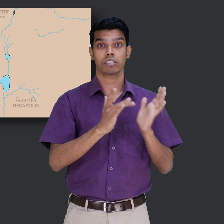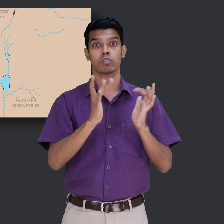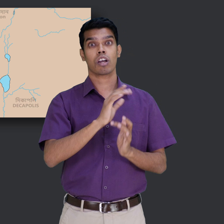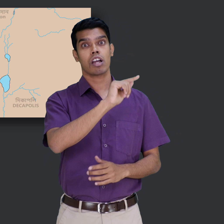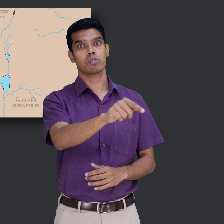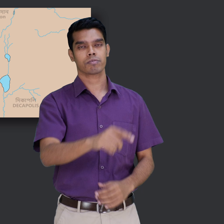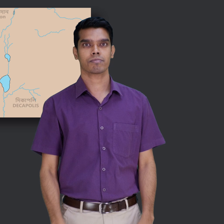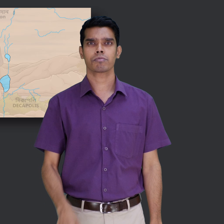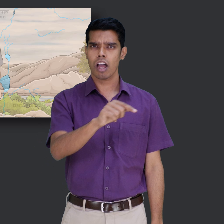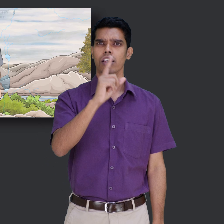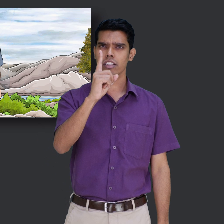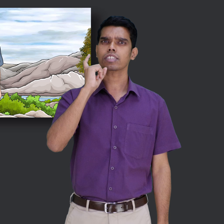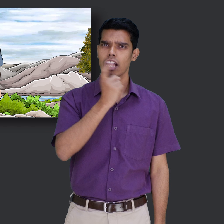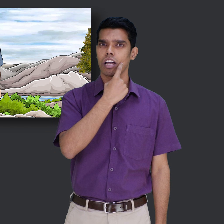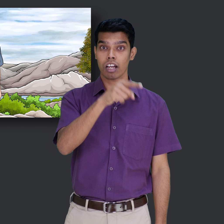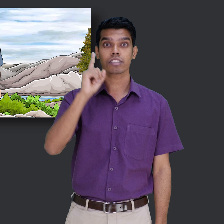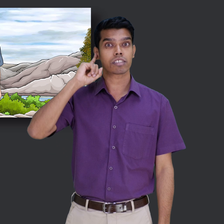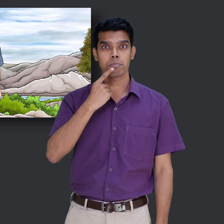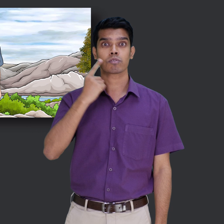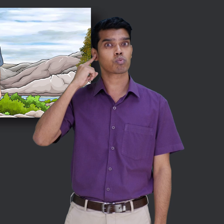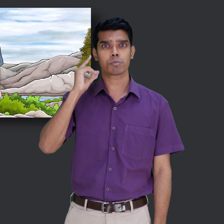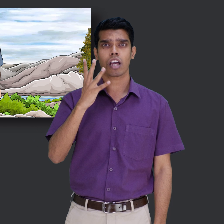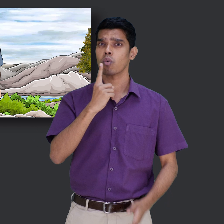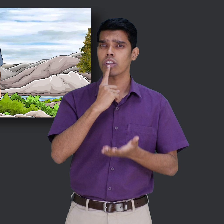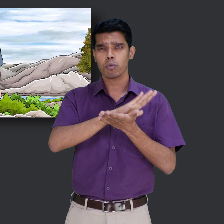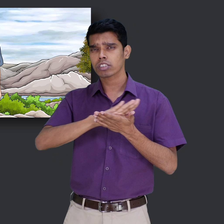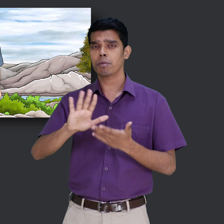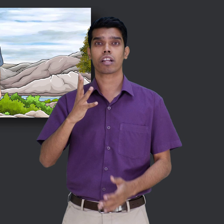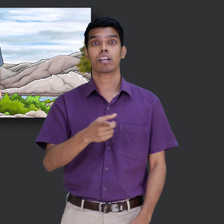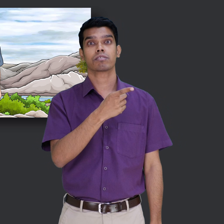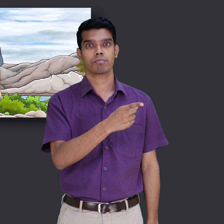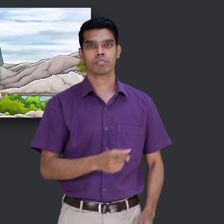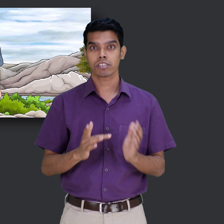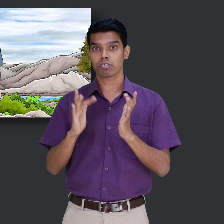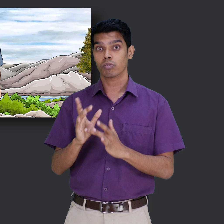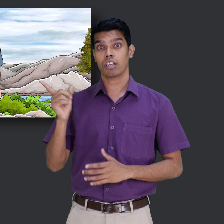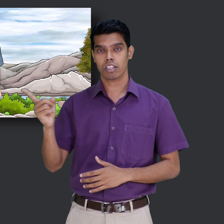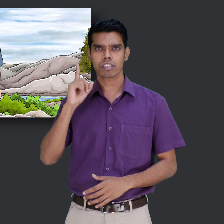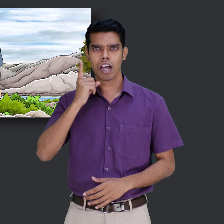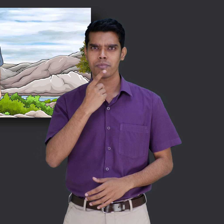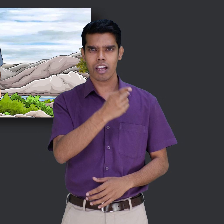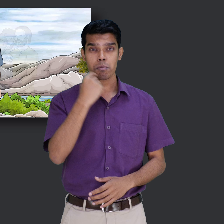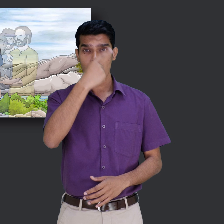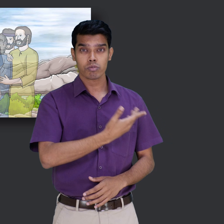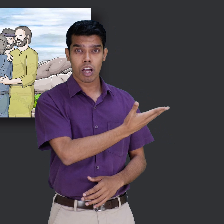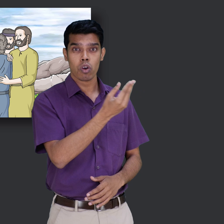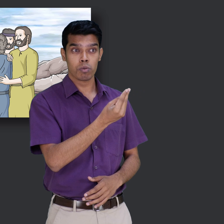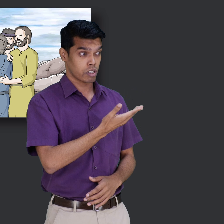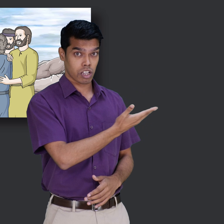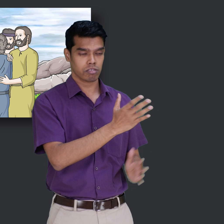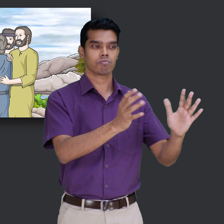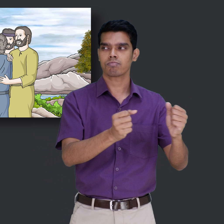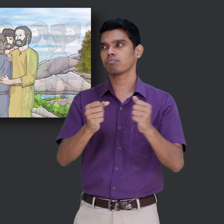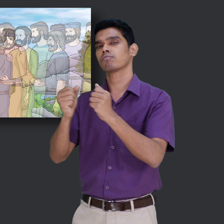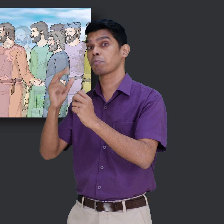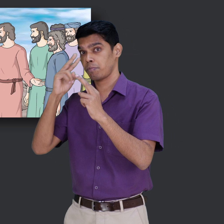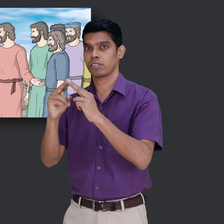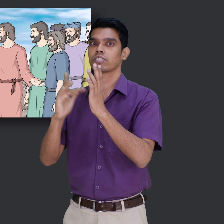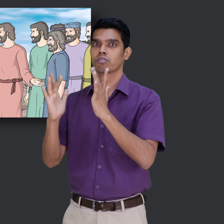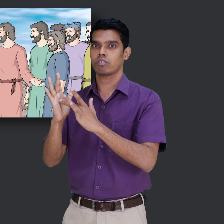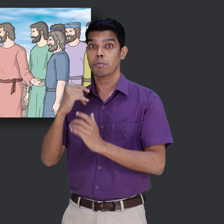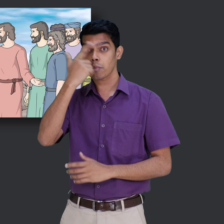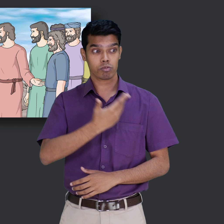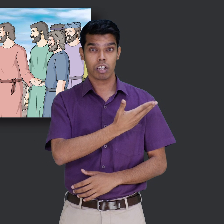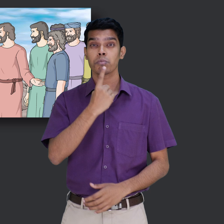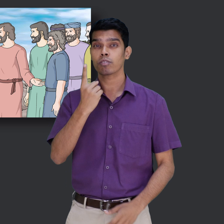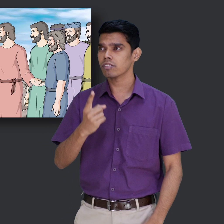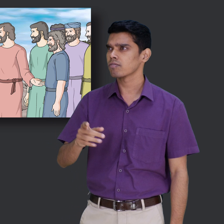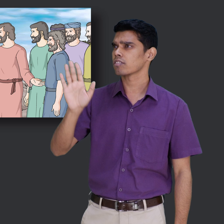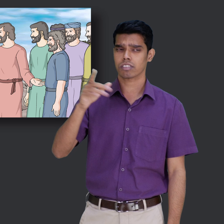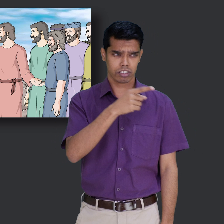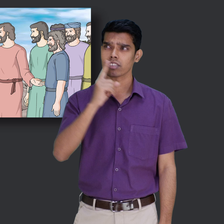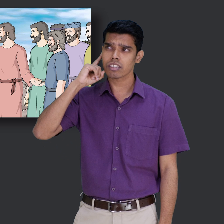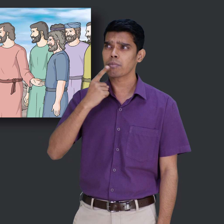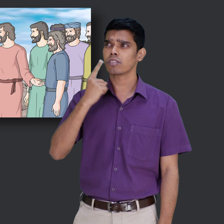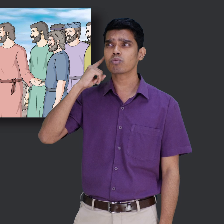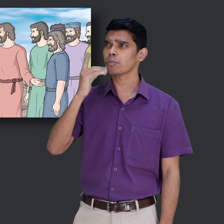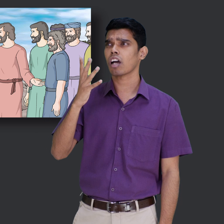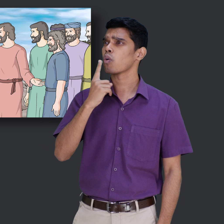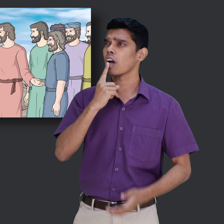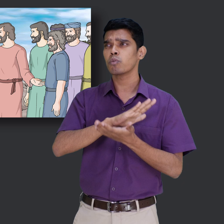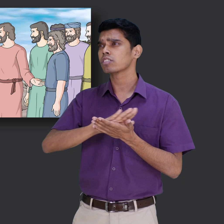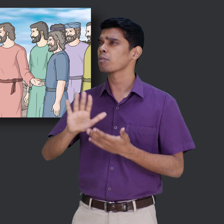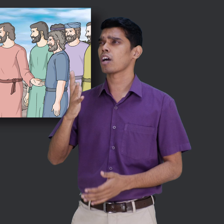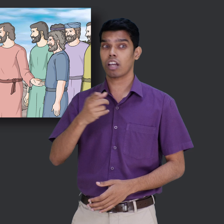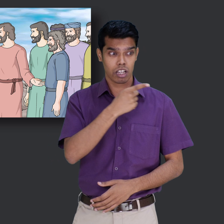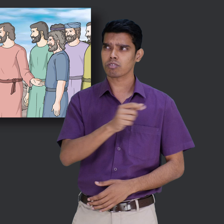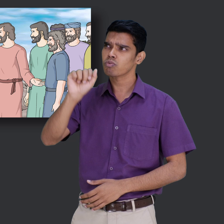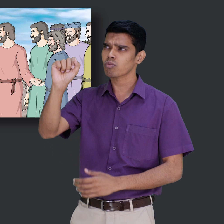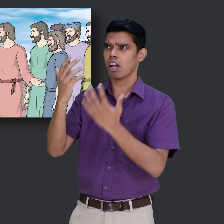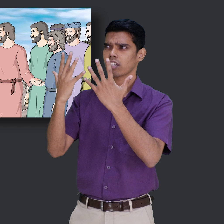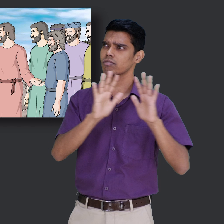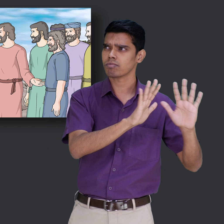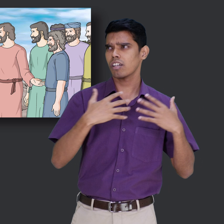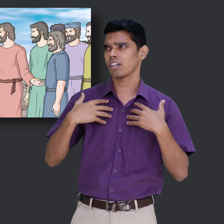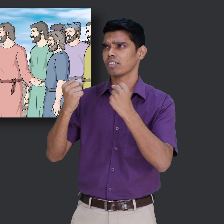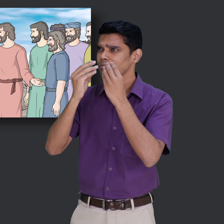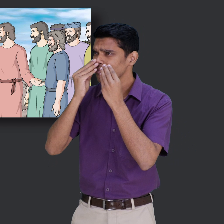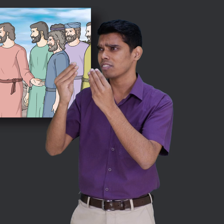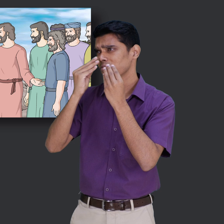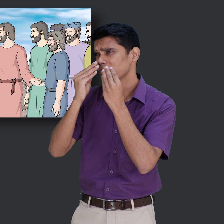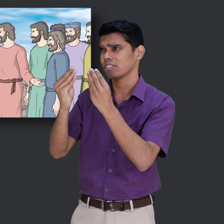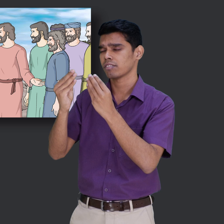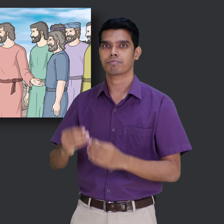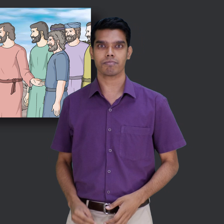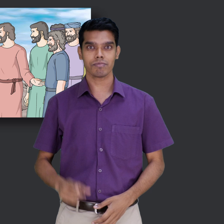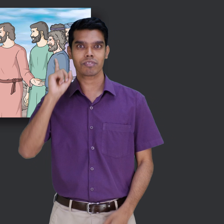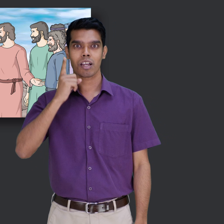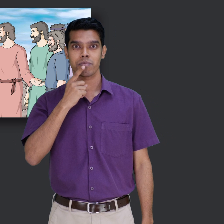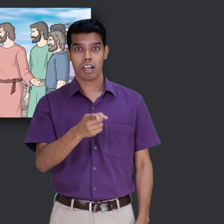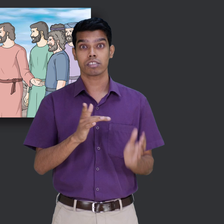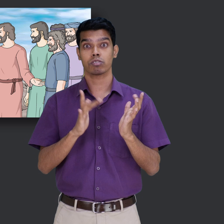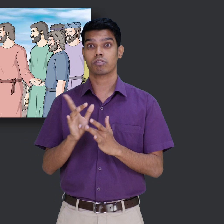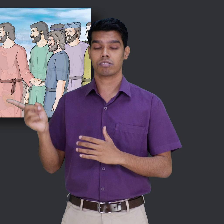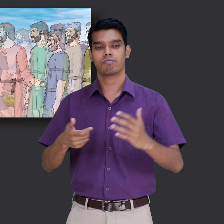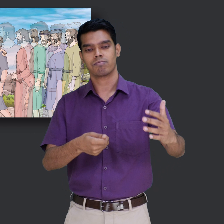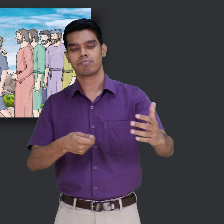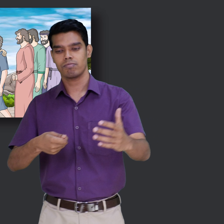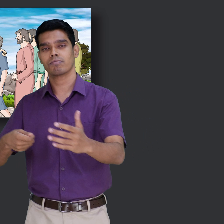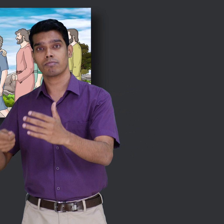Some people brought to Him a man who was deaf and hardly able to speak, and they begged Jesus to place His hand on him.